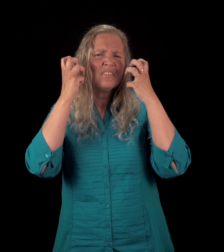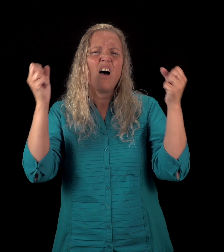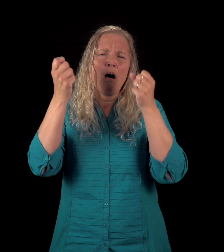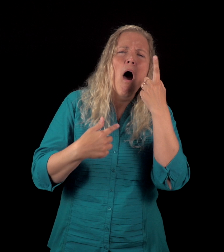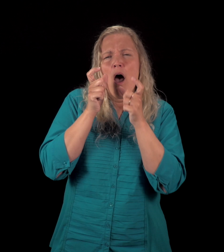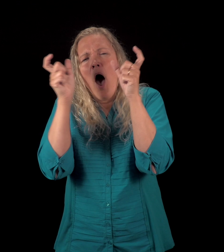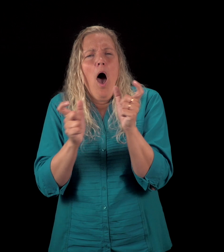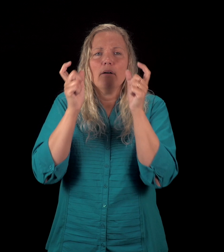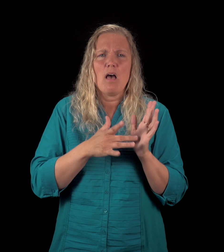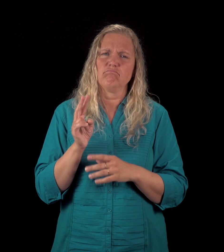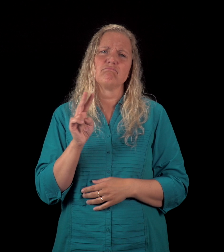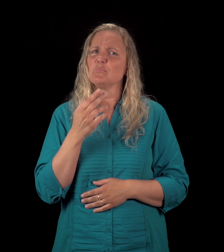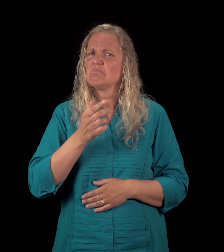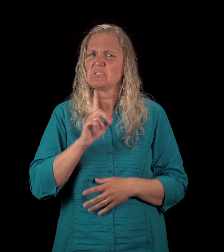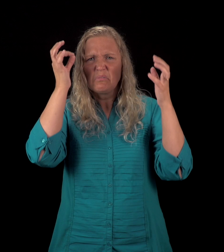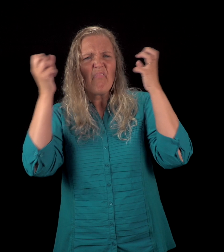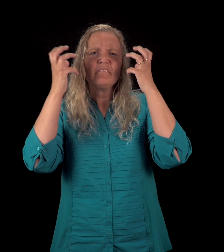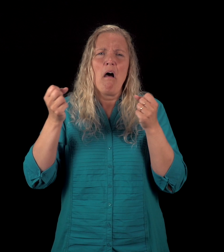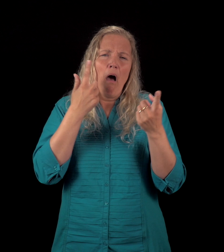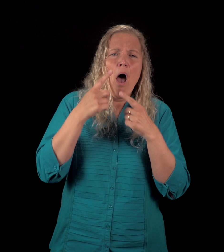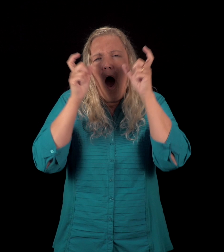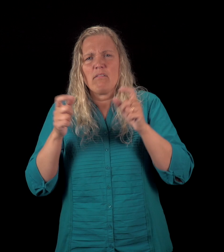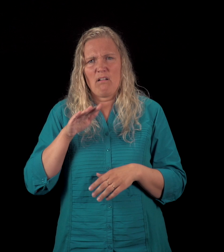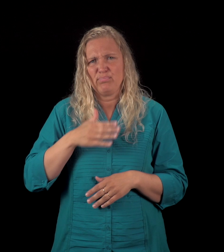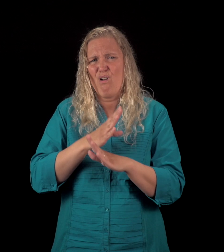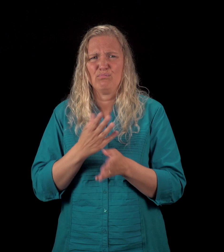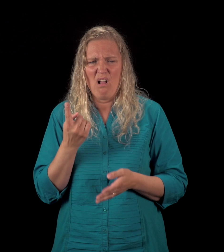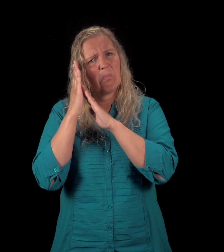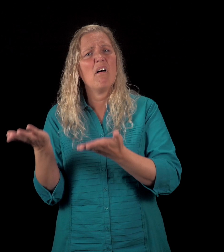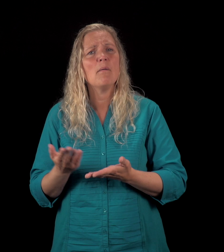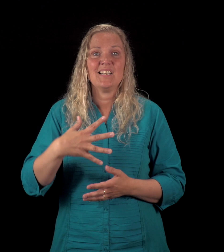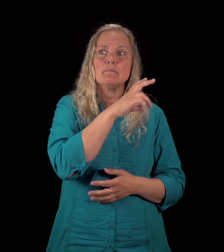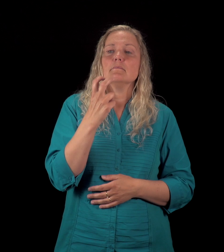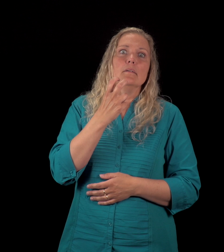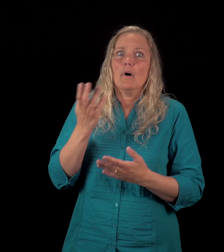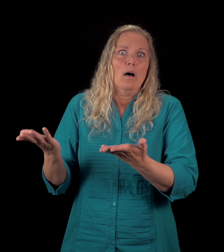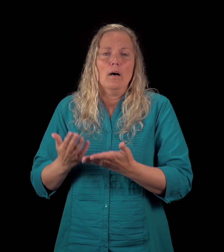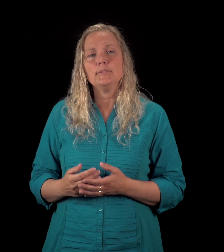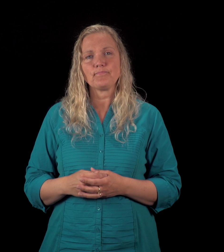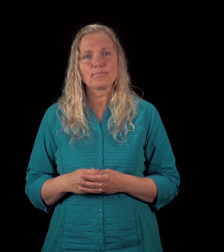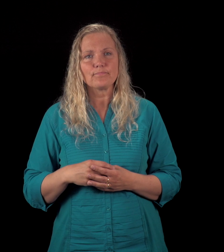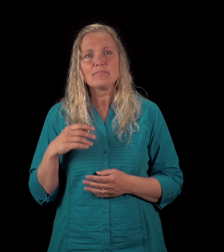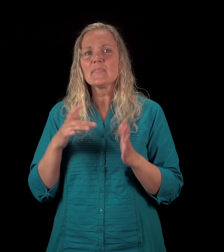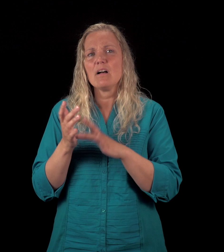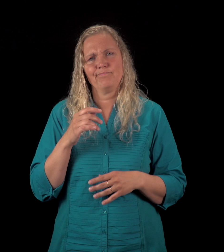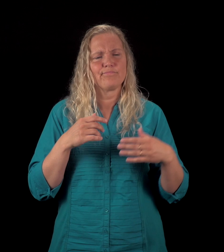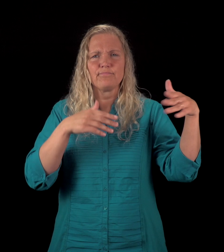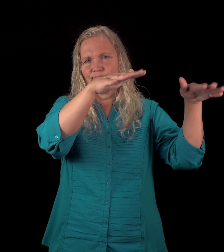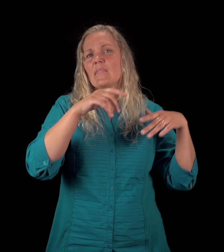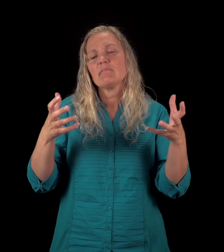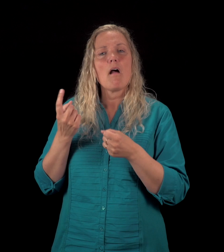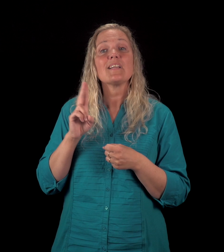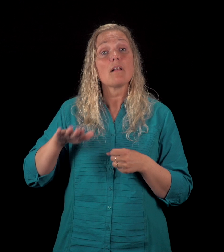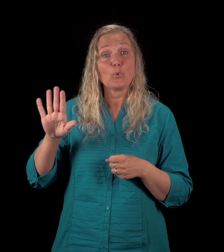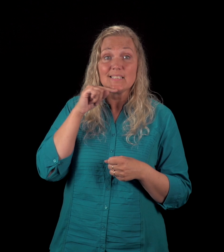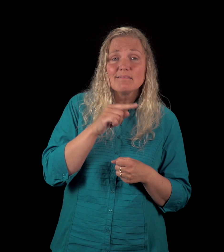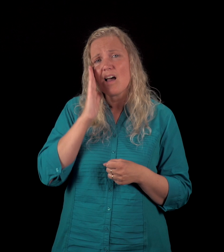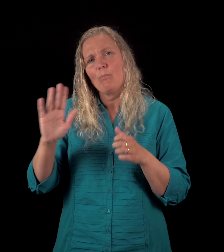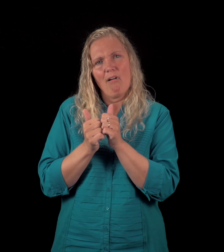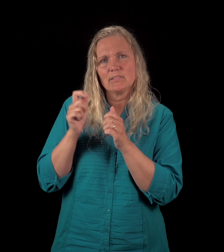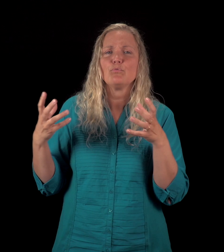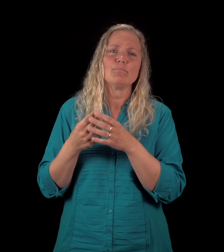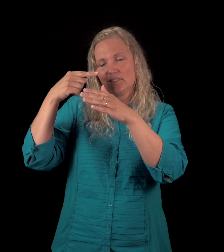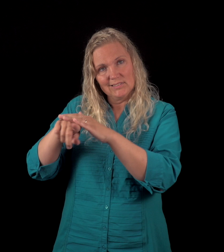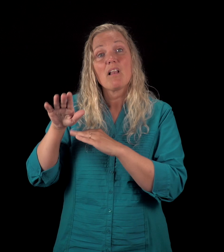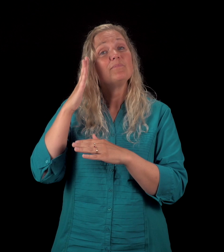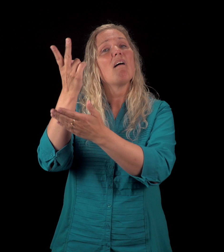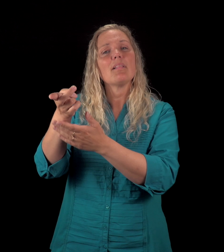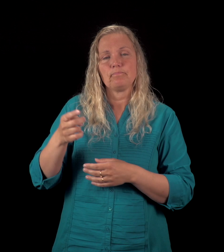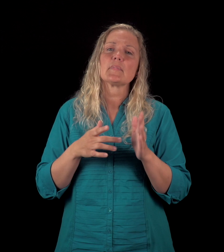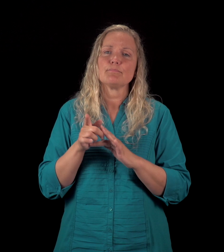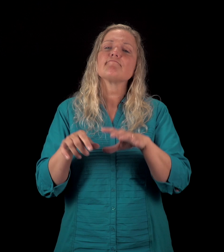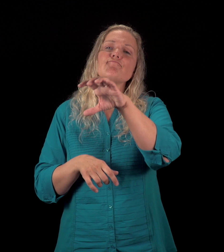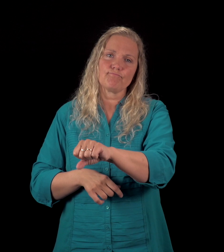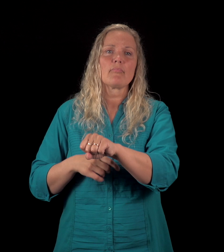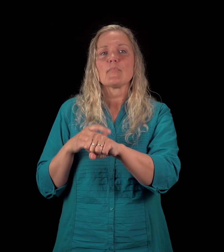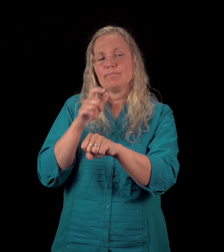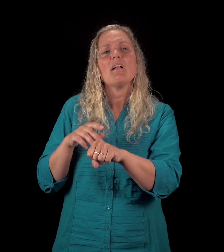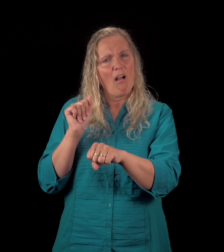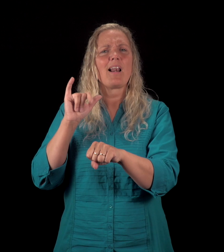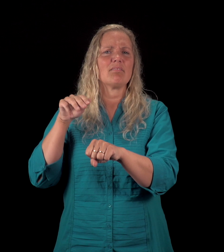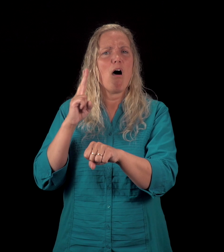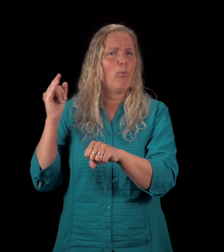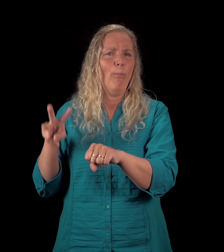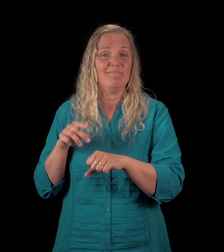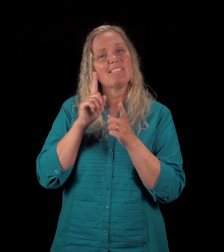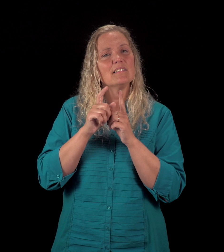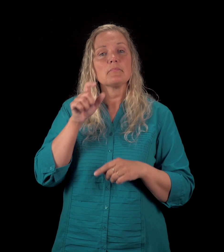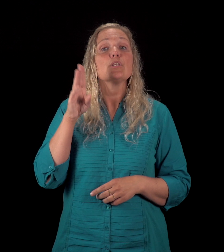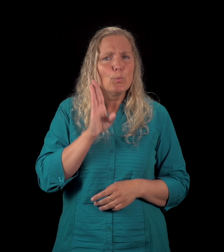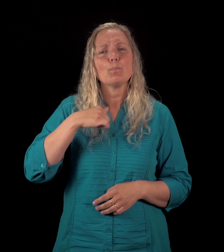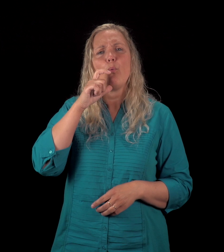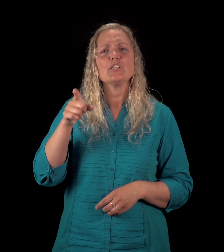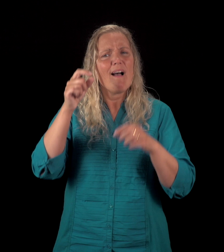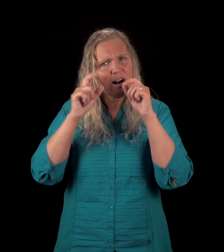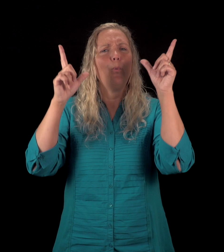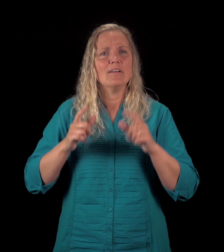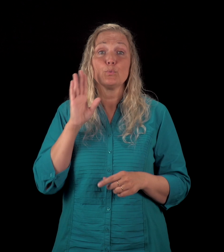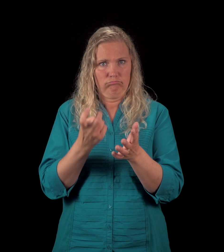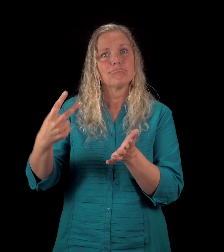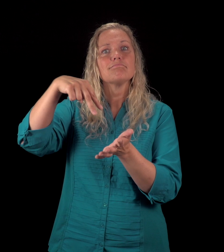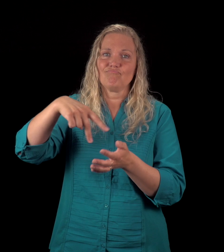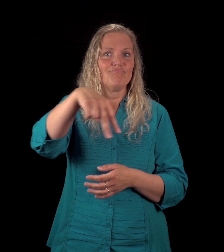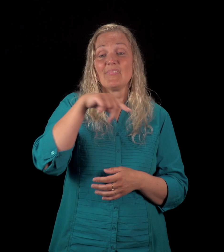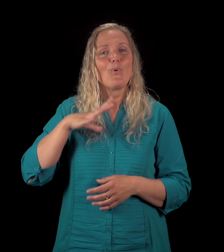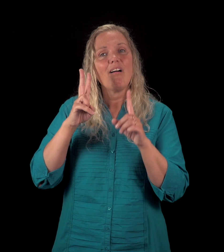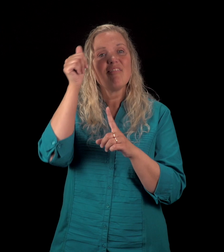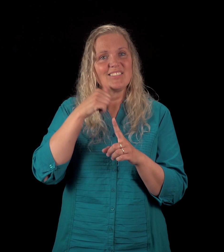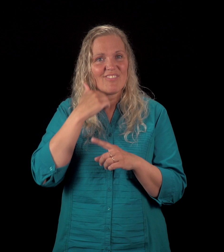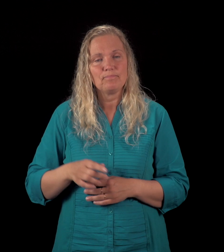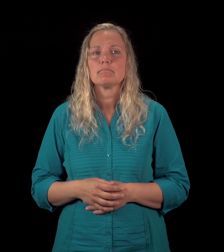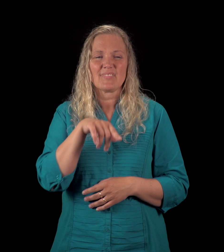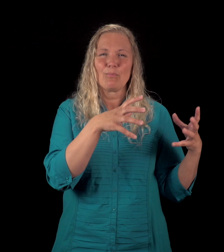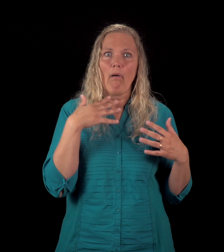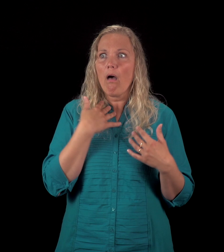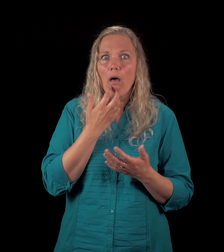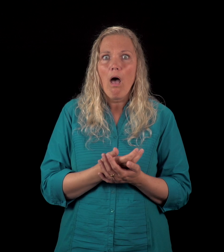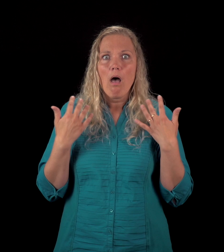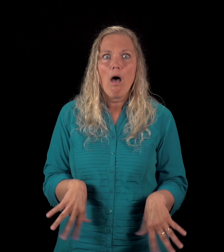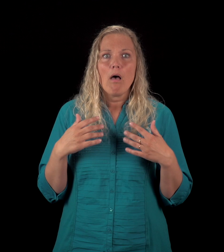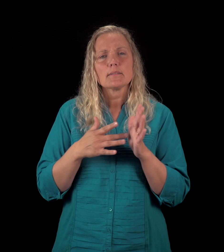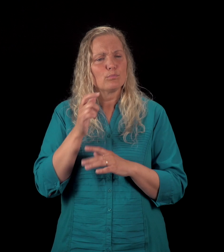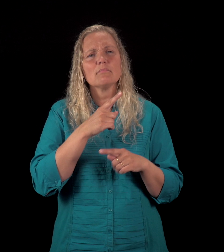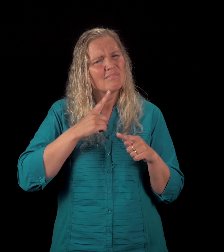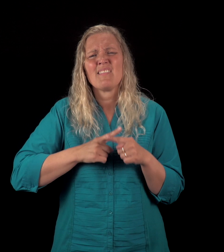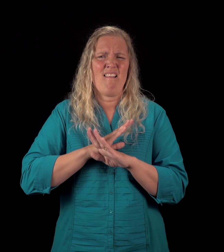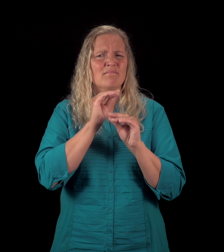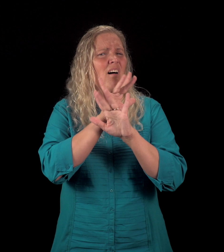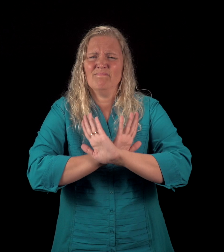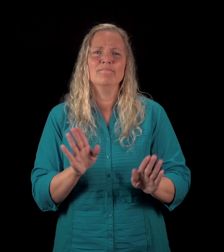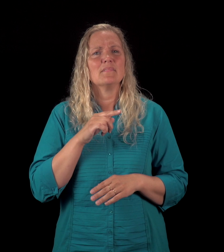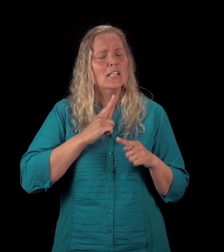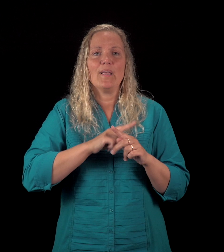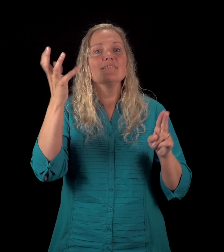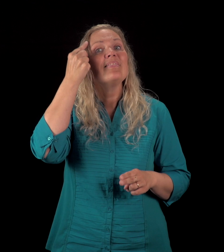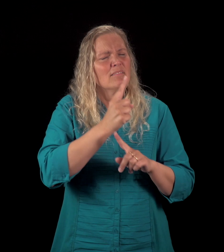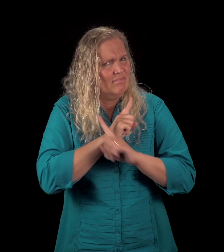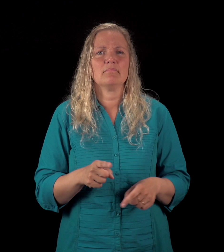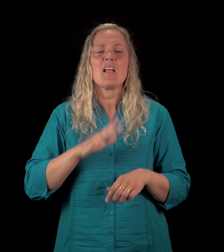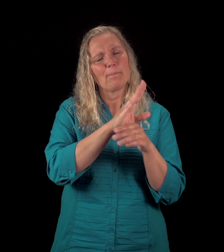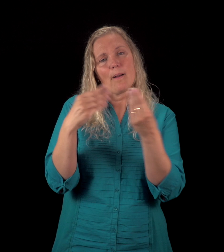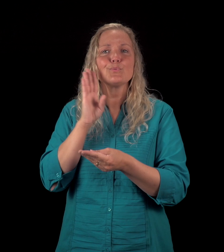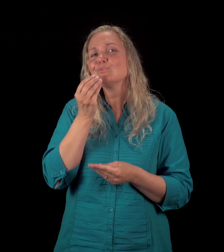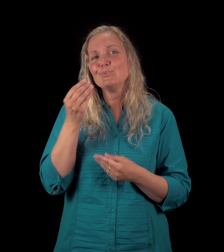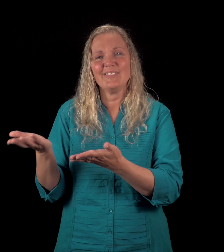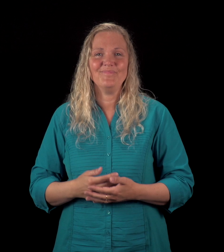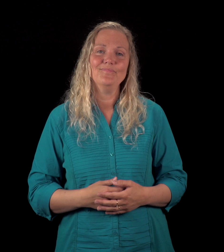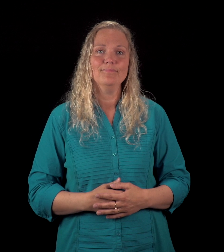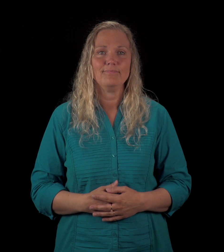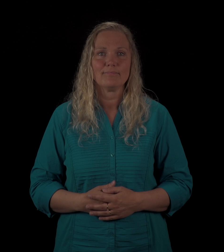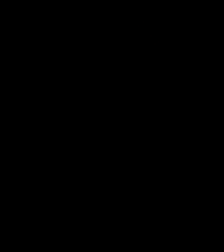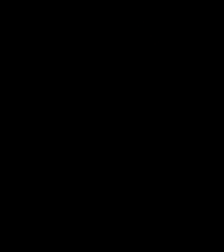The child is not dead, but asleep.” And they laughed at Him. After He had put them all outside, He took the child’s father and mother and His own companions, and went in to see the child. Taking her by the hand, Jesus said, “Talitha koum!” which means, “Little girl, I say to you, get up!” Immediately the girl got up and began to walk around. She was twelve years old, and at once they were utterly astounded. Then Jesus gave strict orders that no one should know about this, and He told them to give her something to eat.